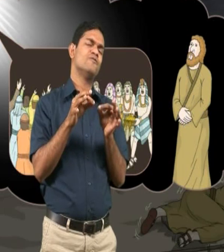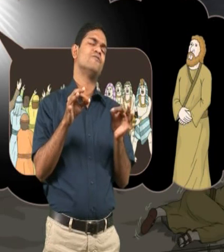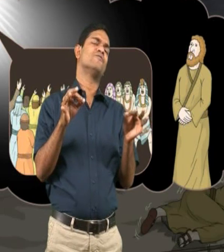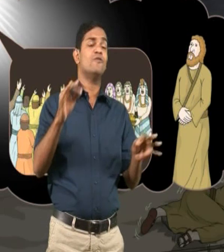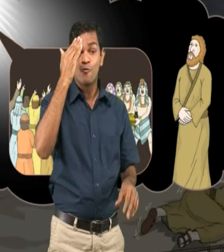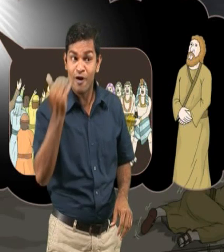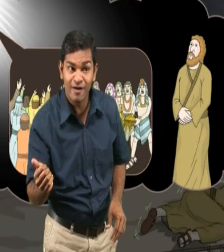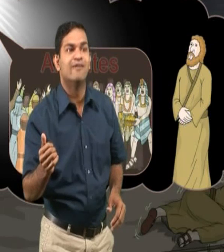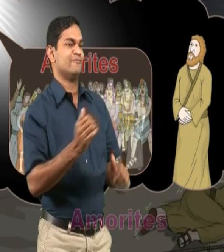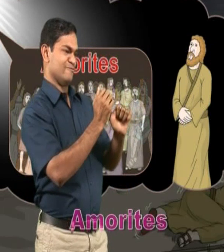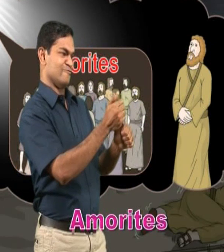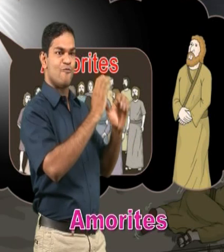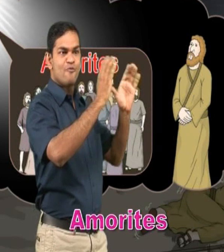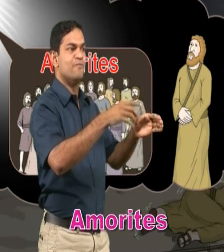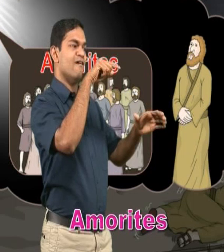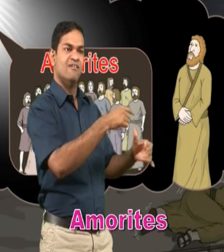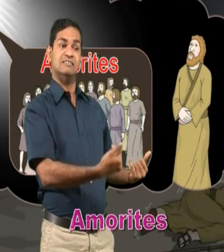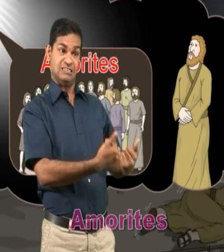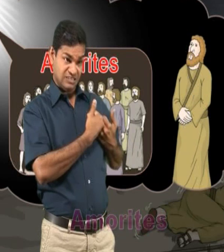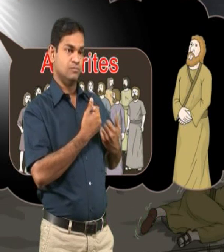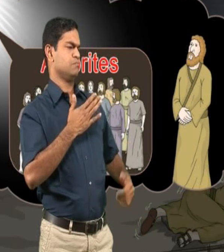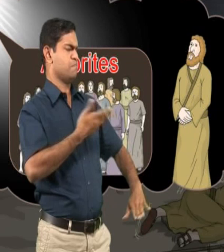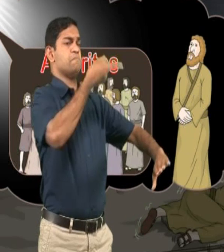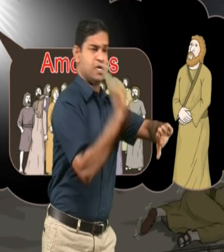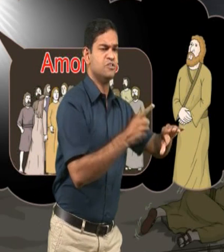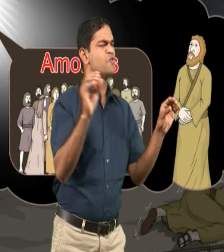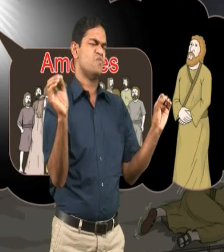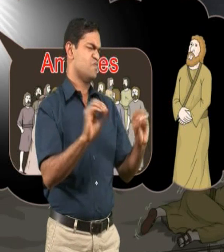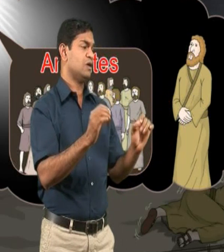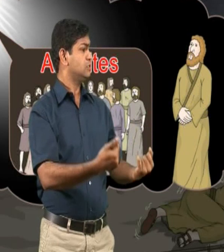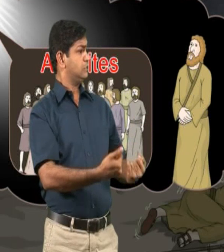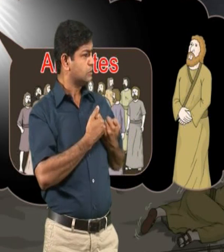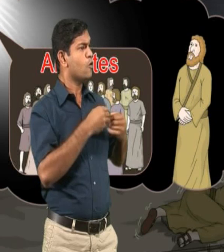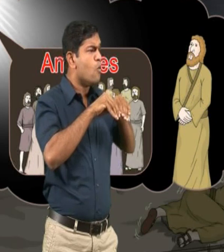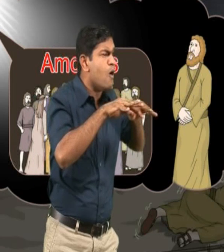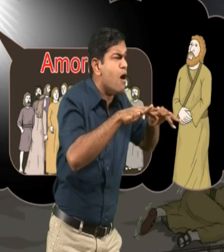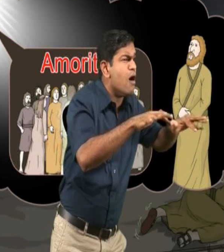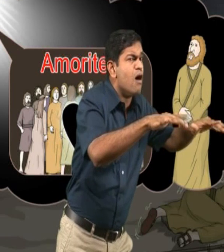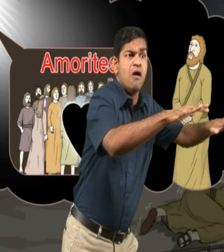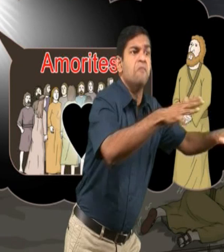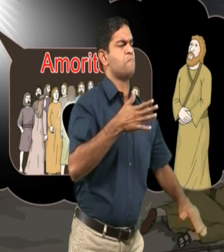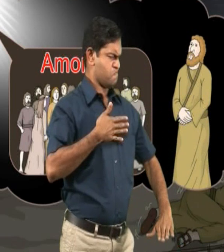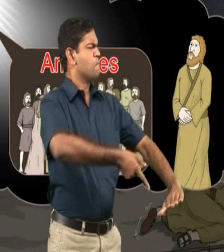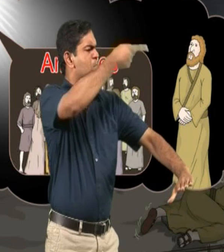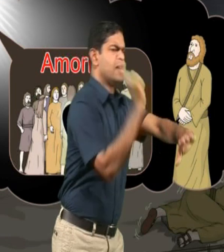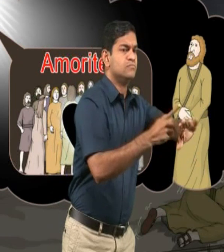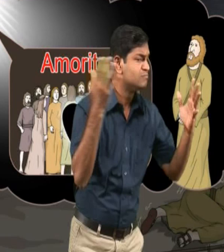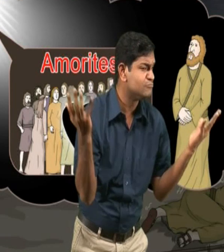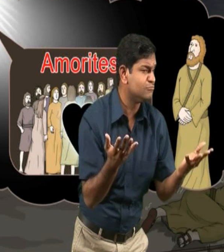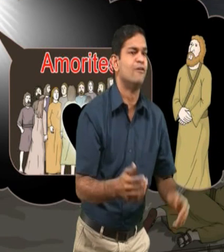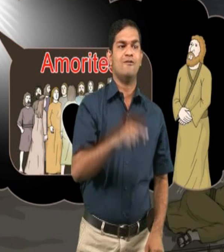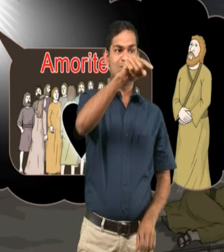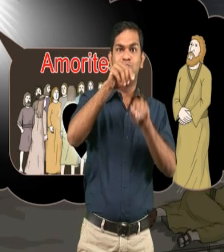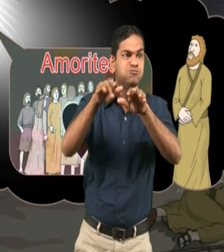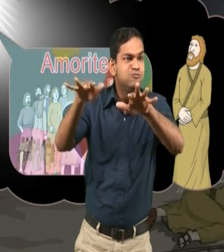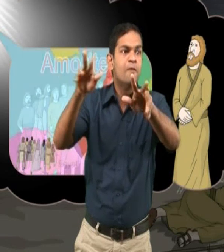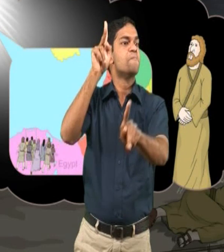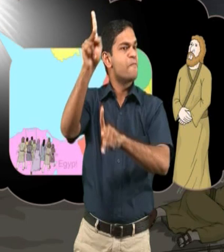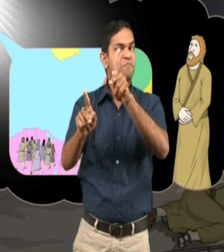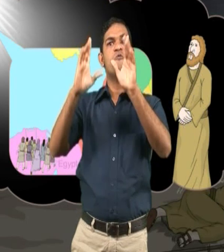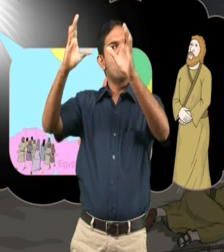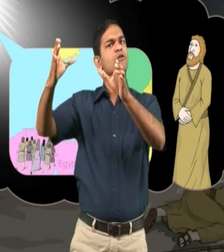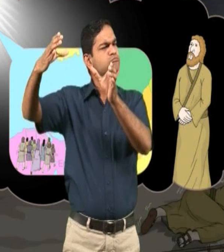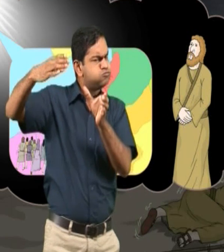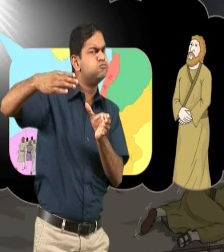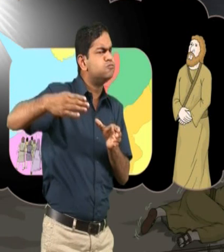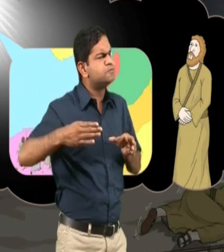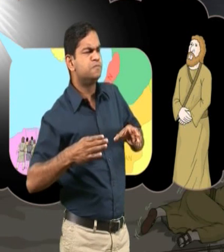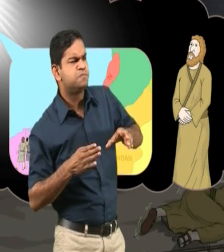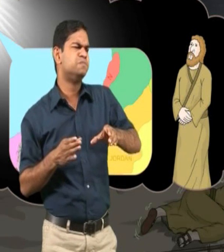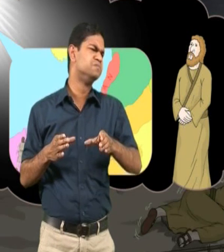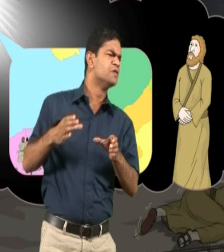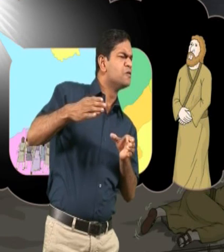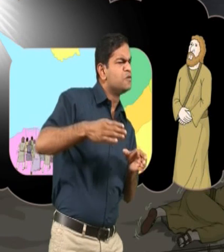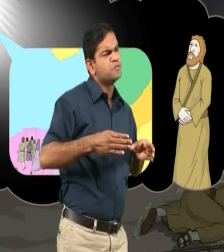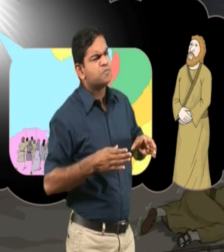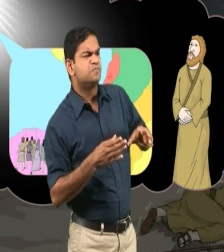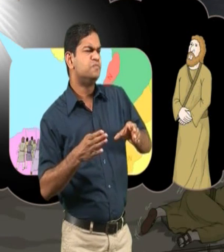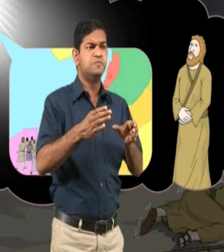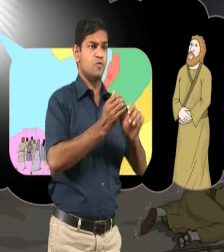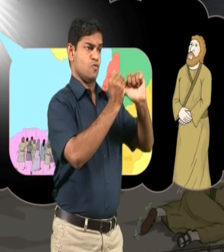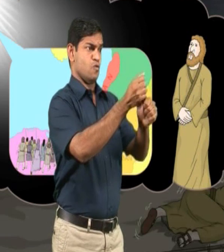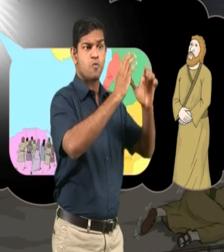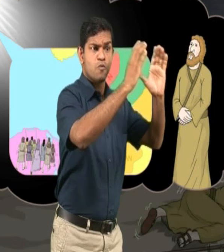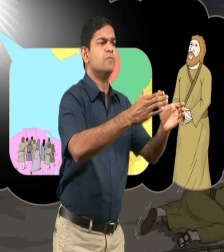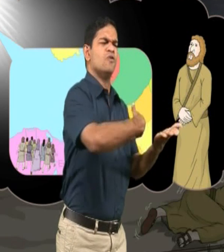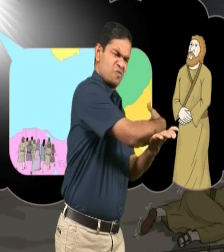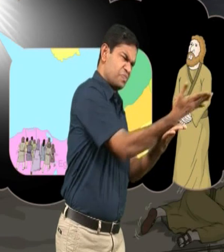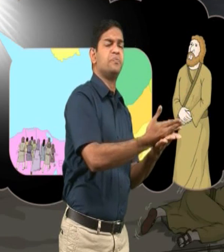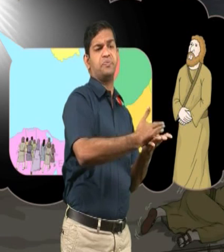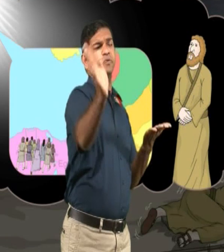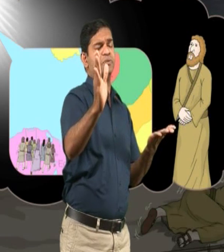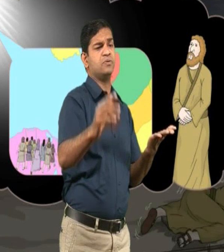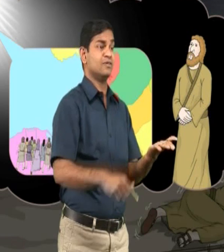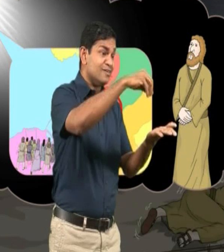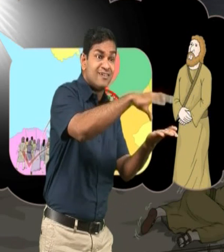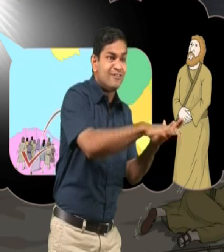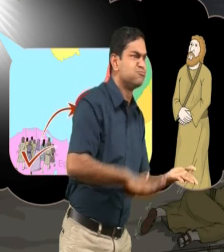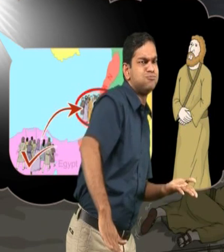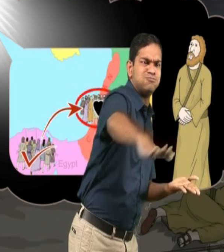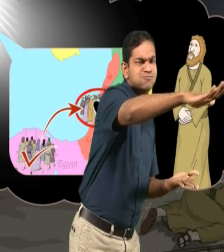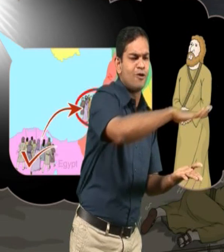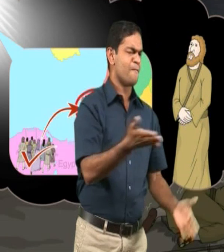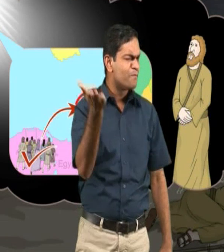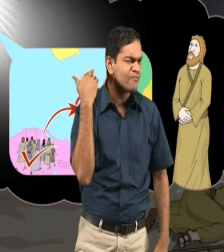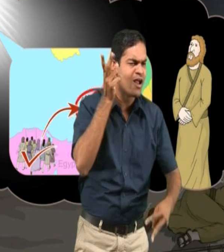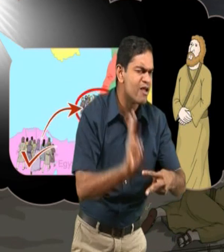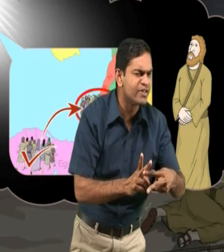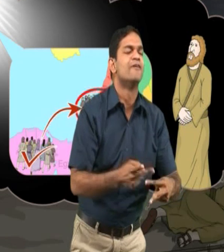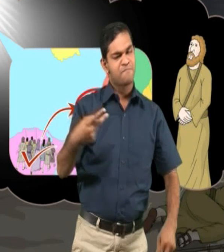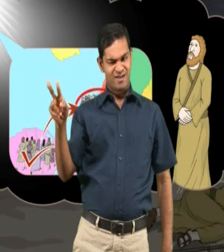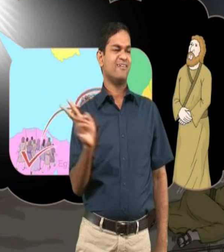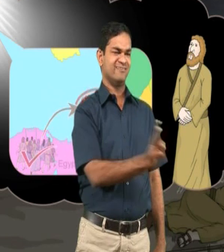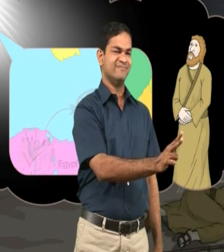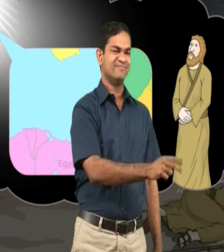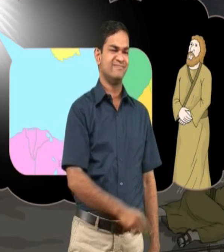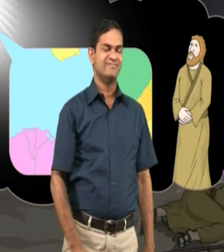In the fourth generation your descendants will return here, for the iniquity of the Amorites is not yet complete.”